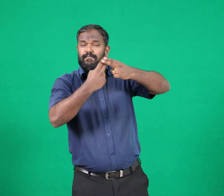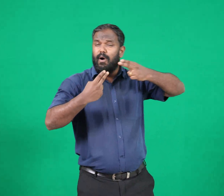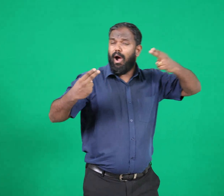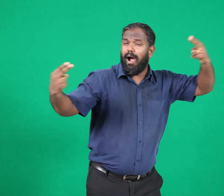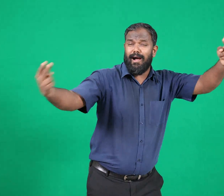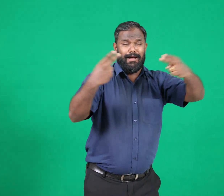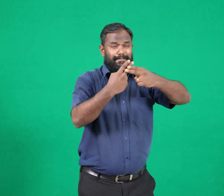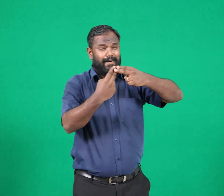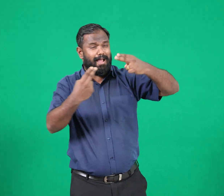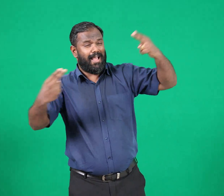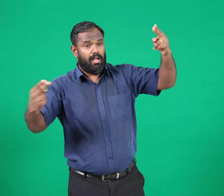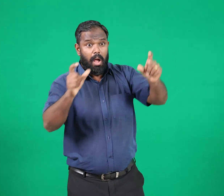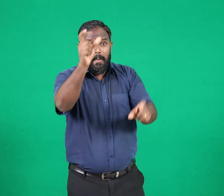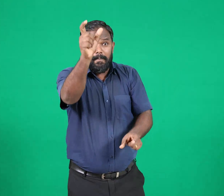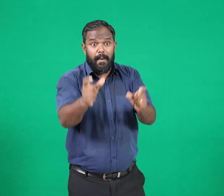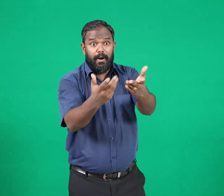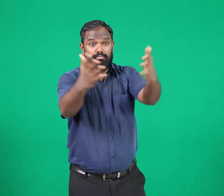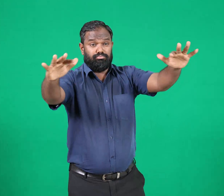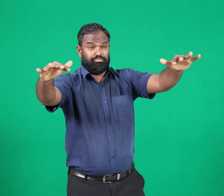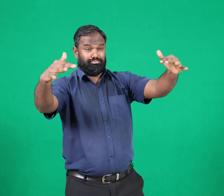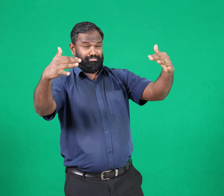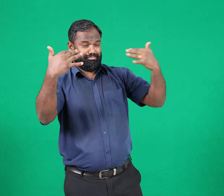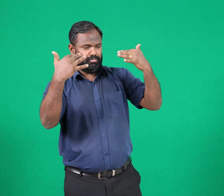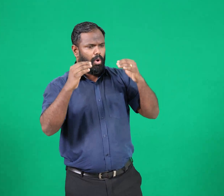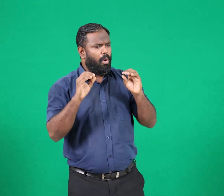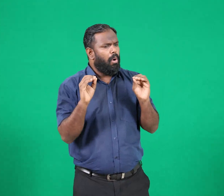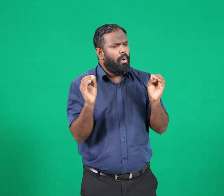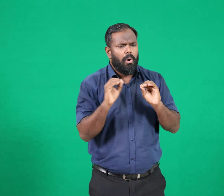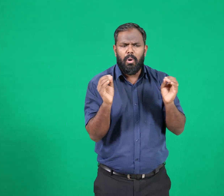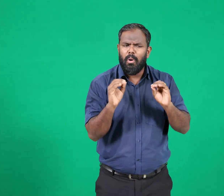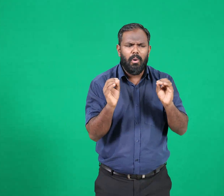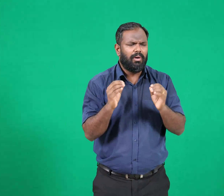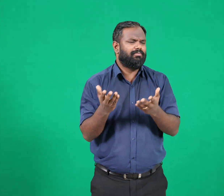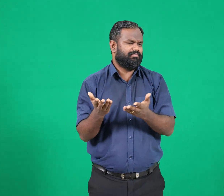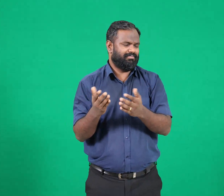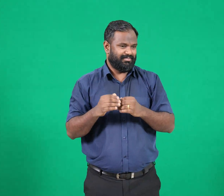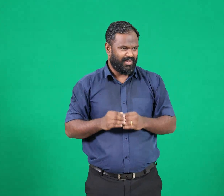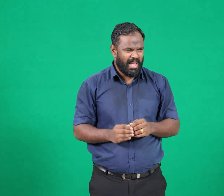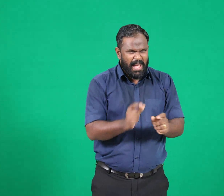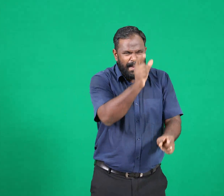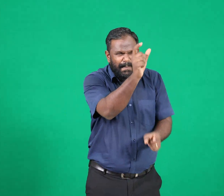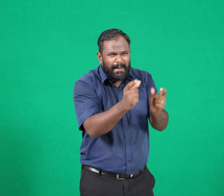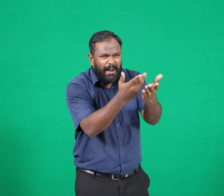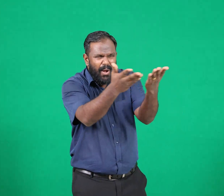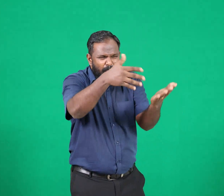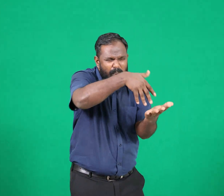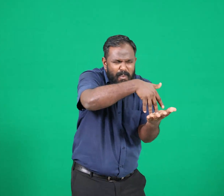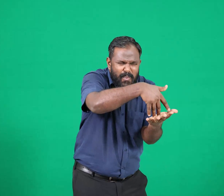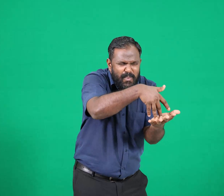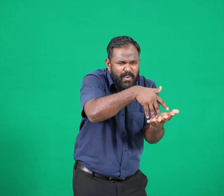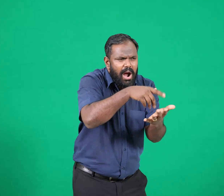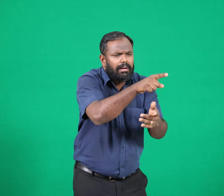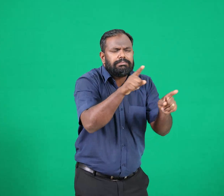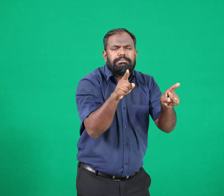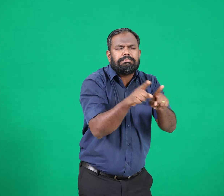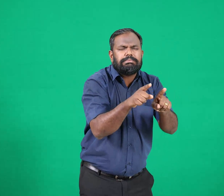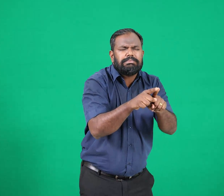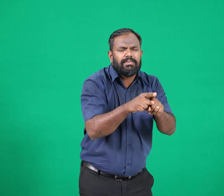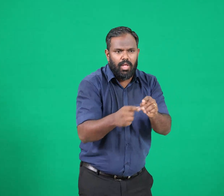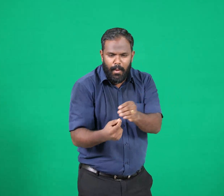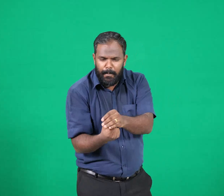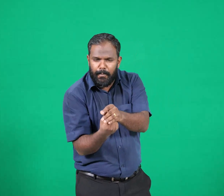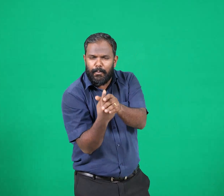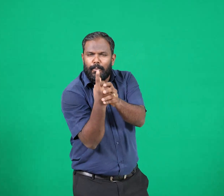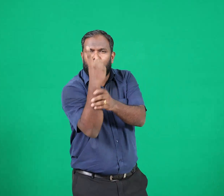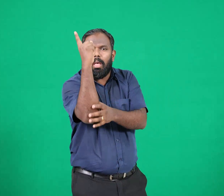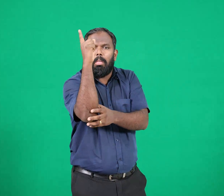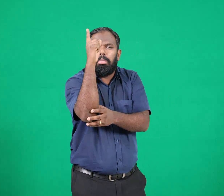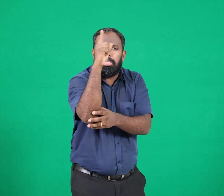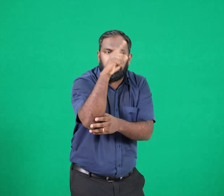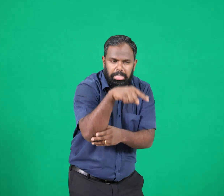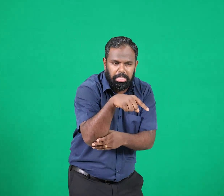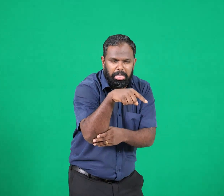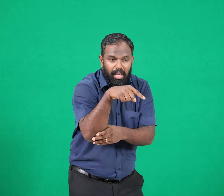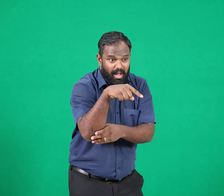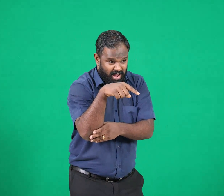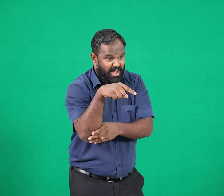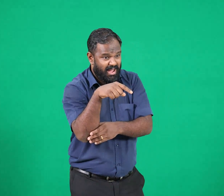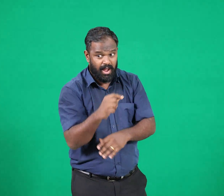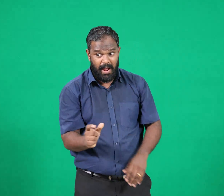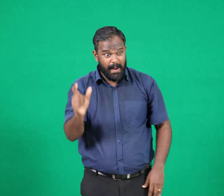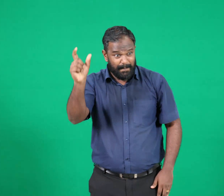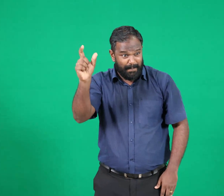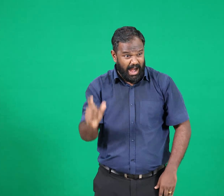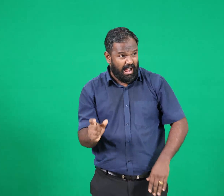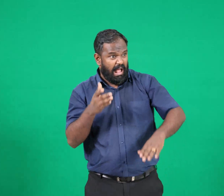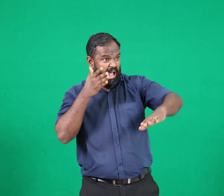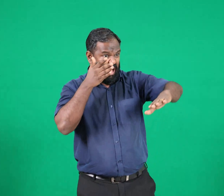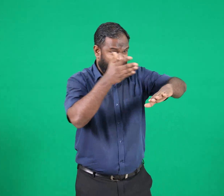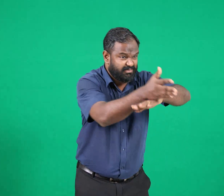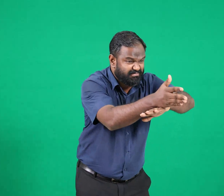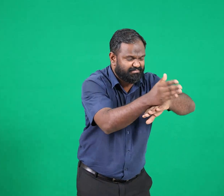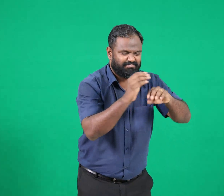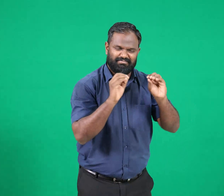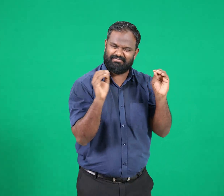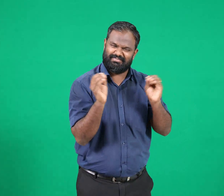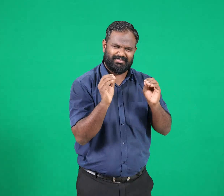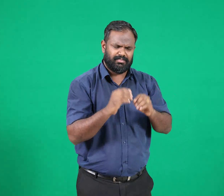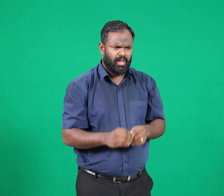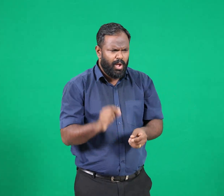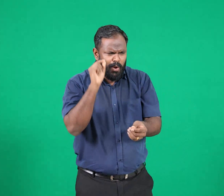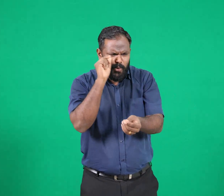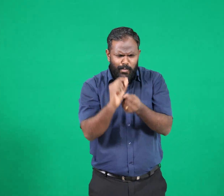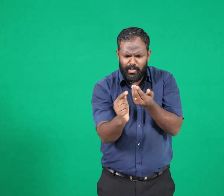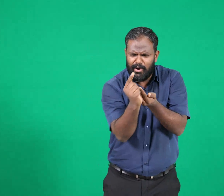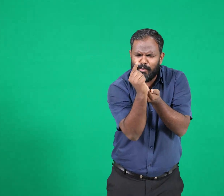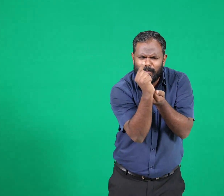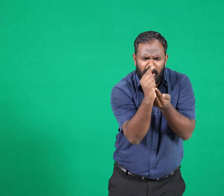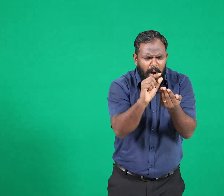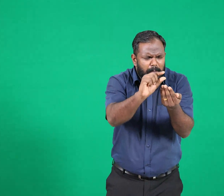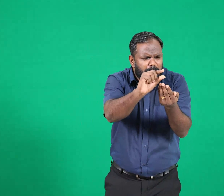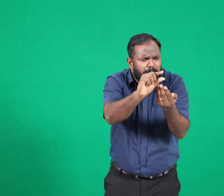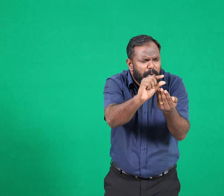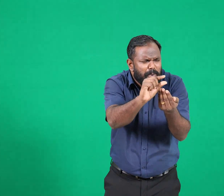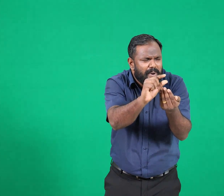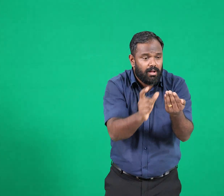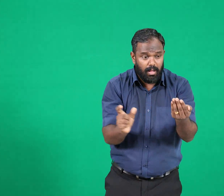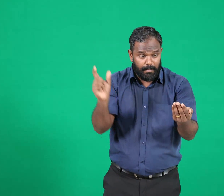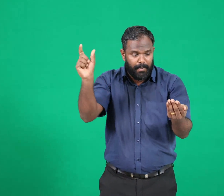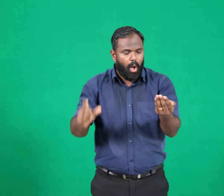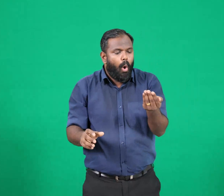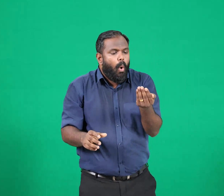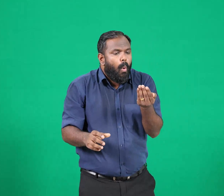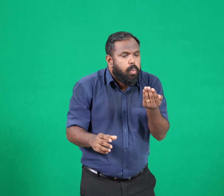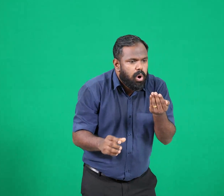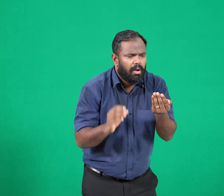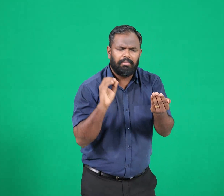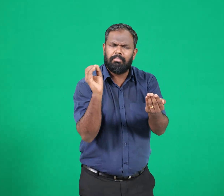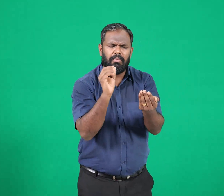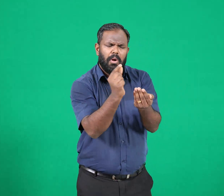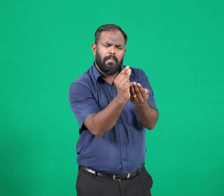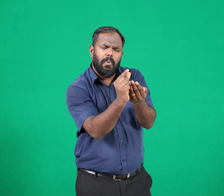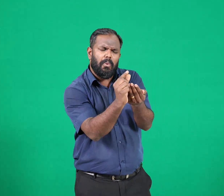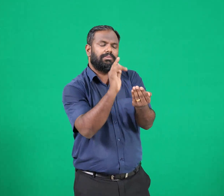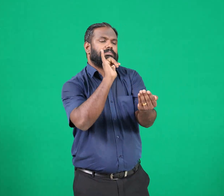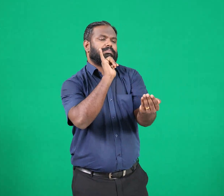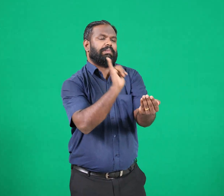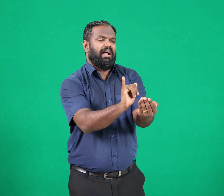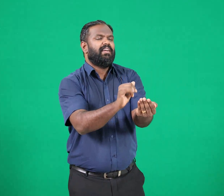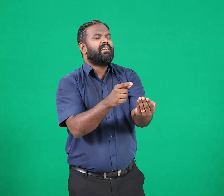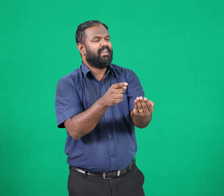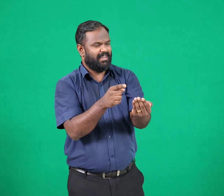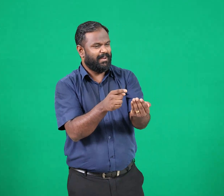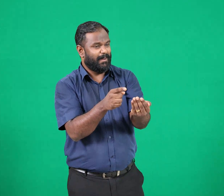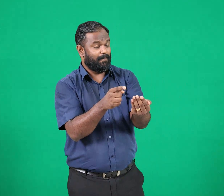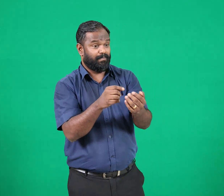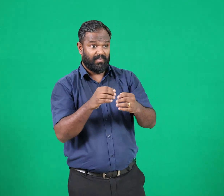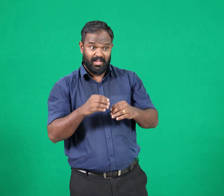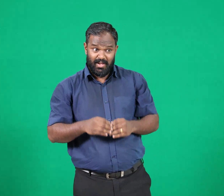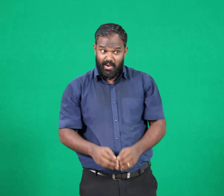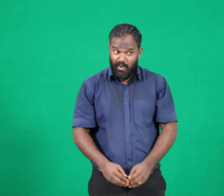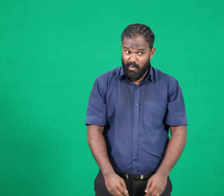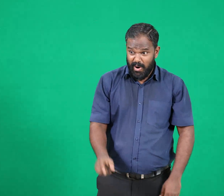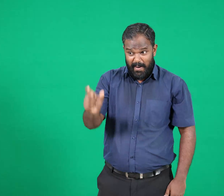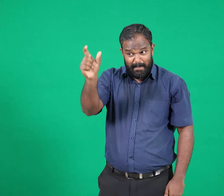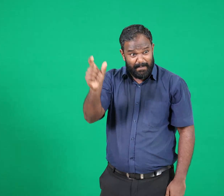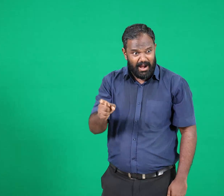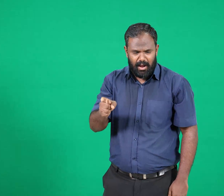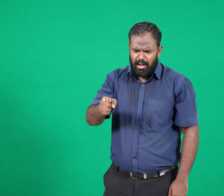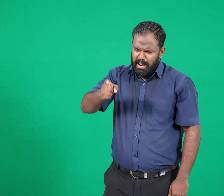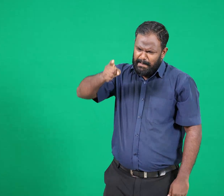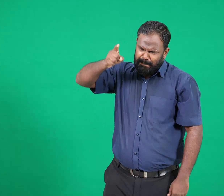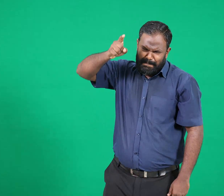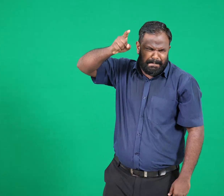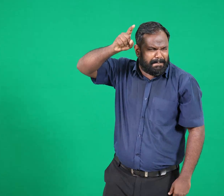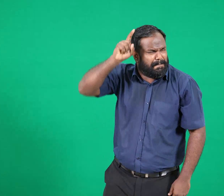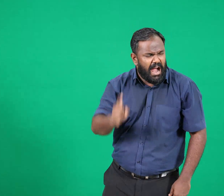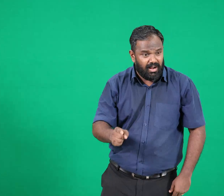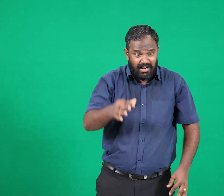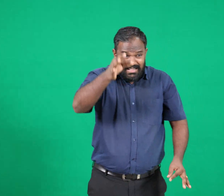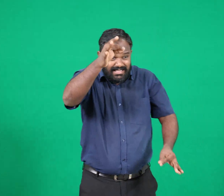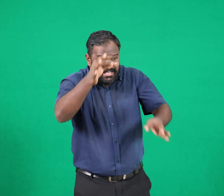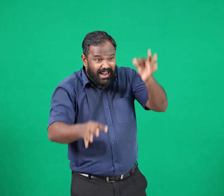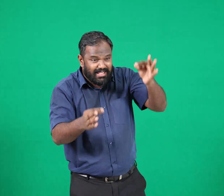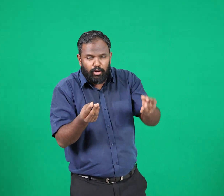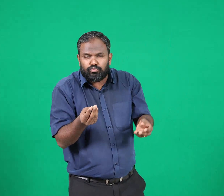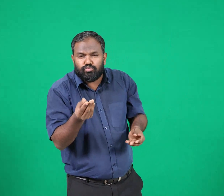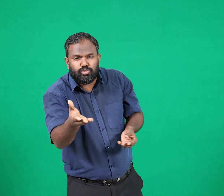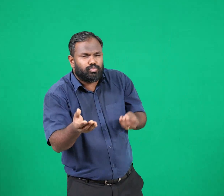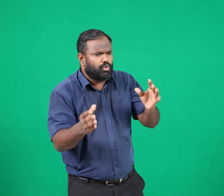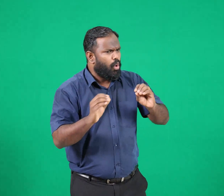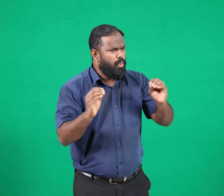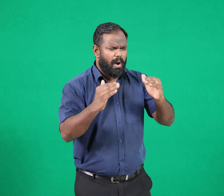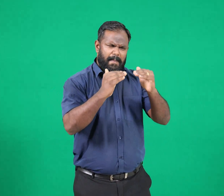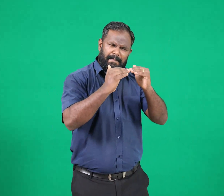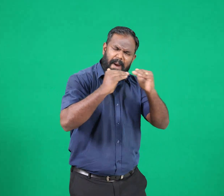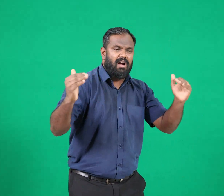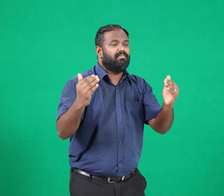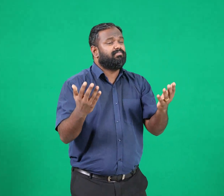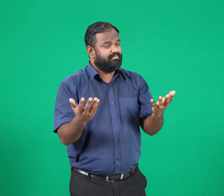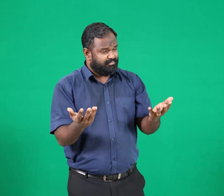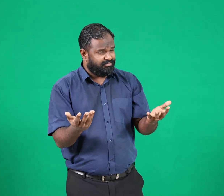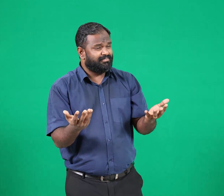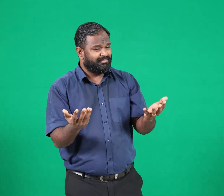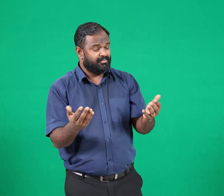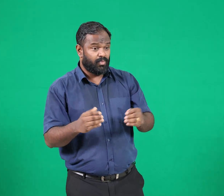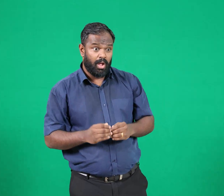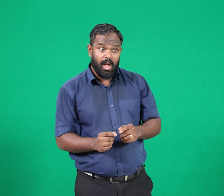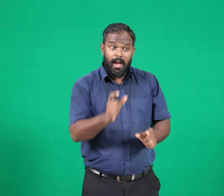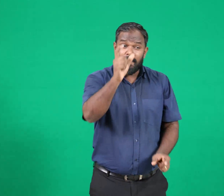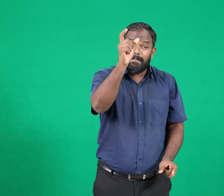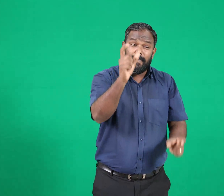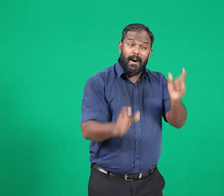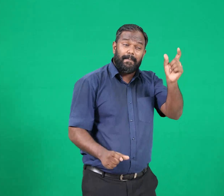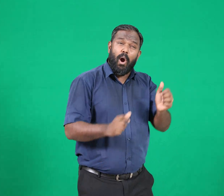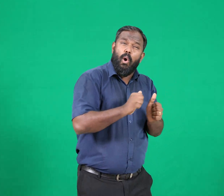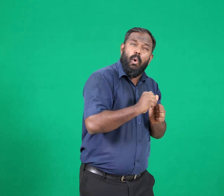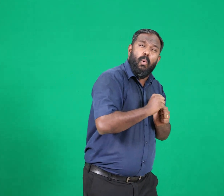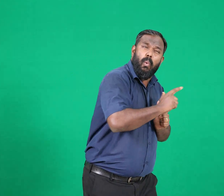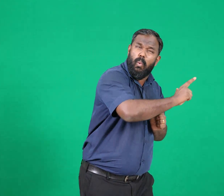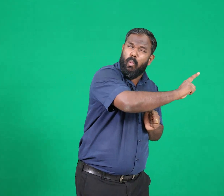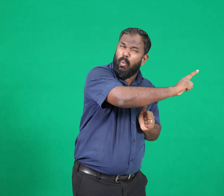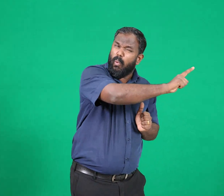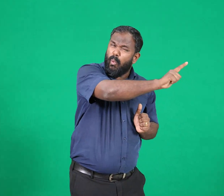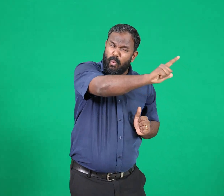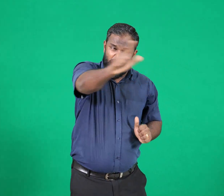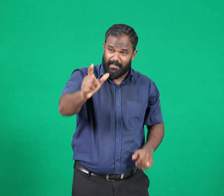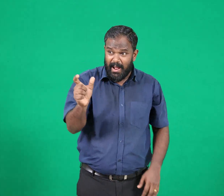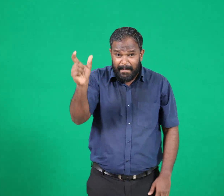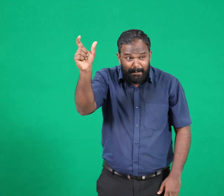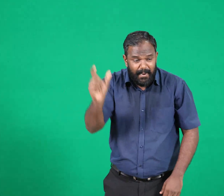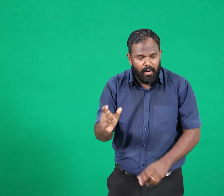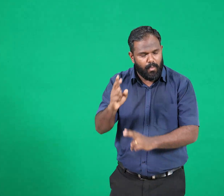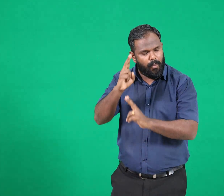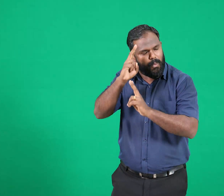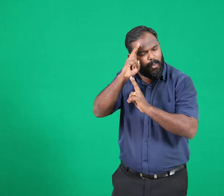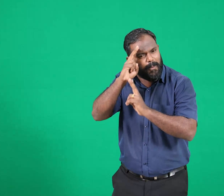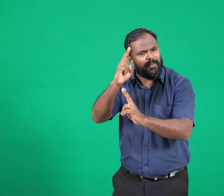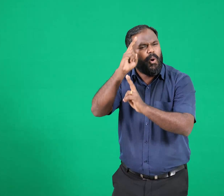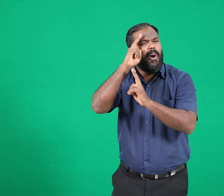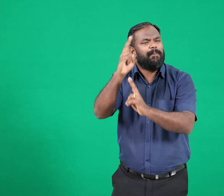A bruised reed He will not break, and a smoldering wick He will not extinguish, till He leads justice to victory.